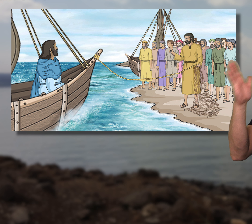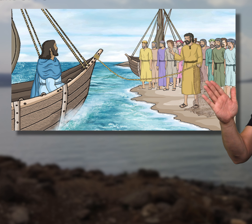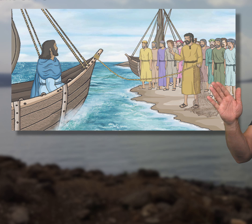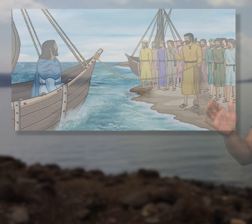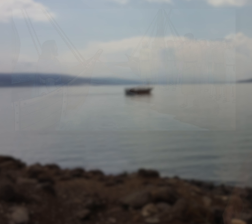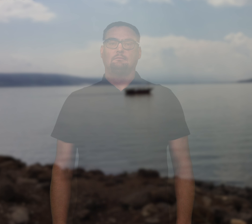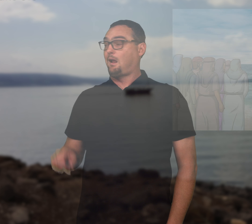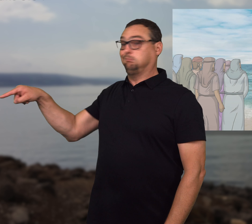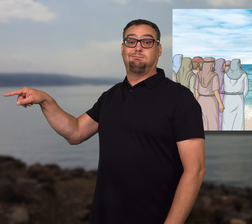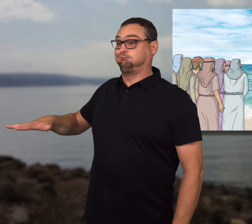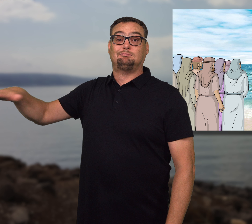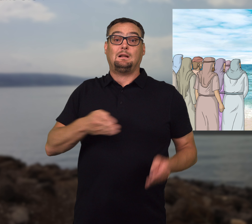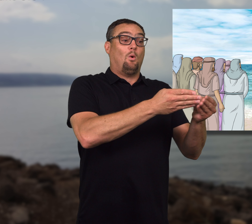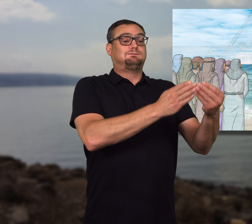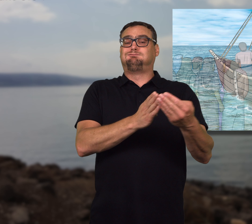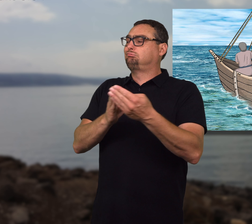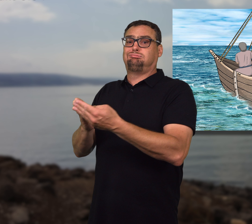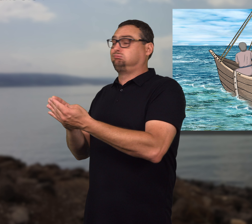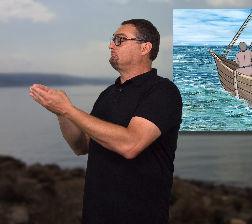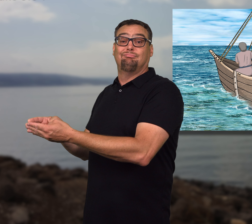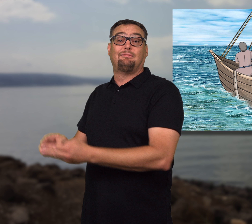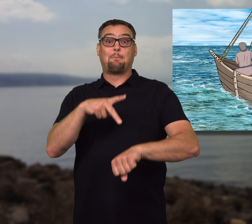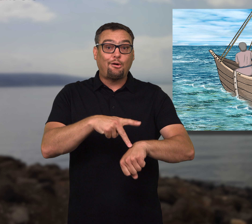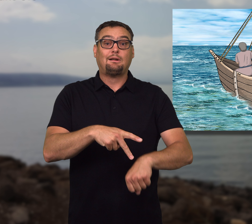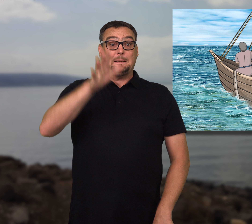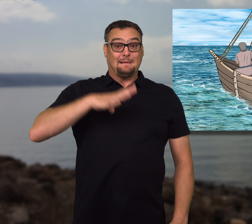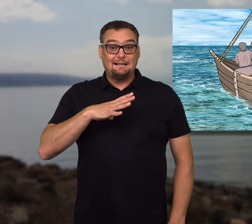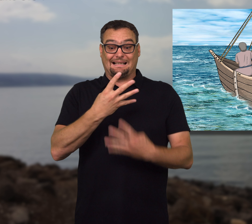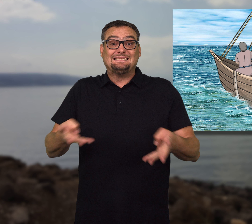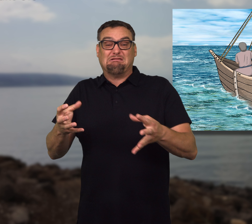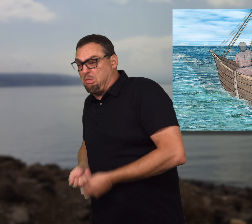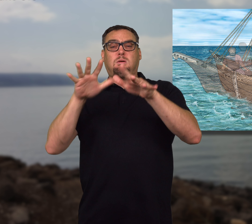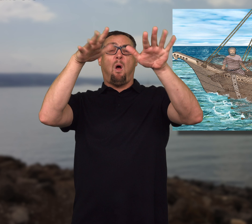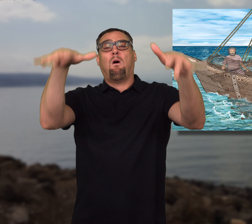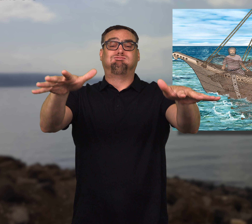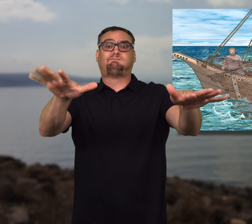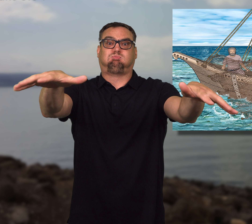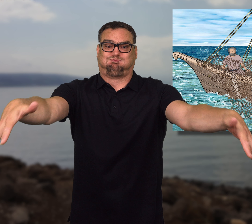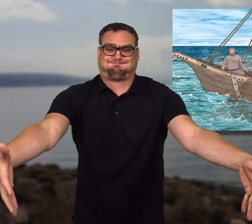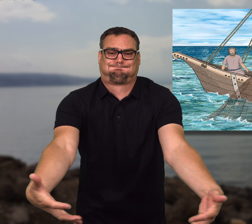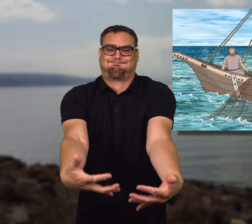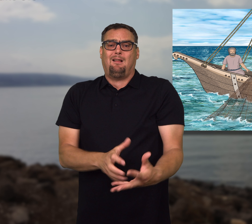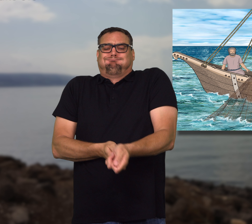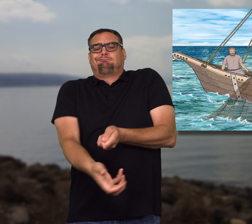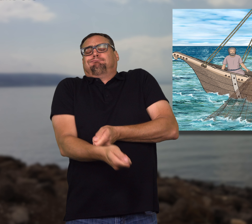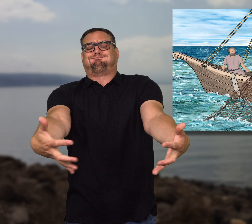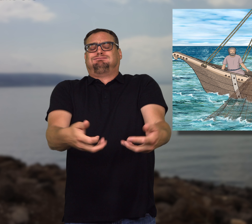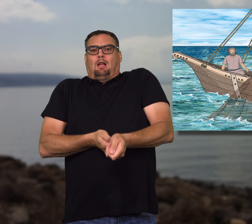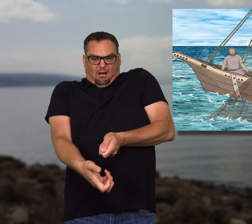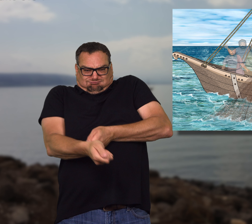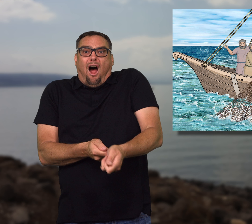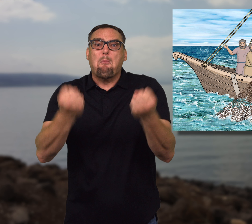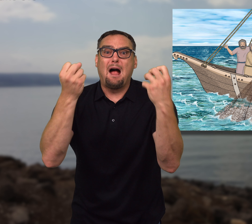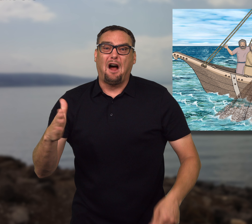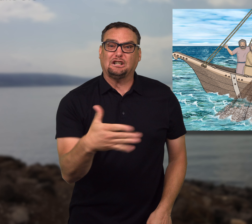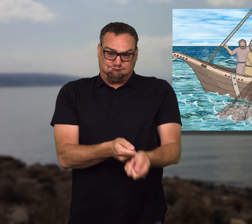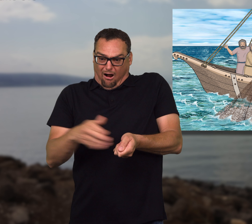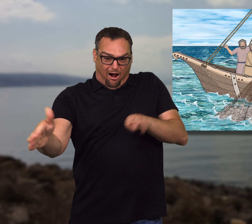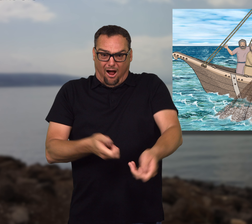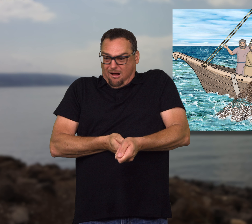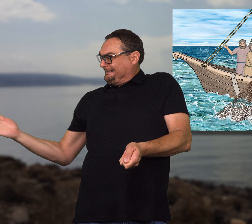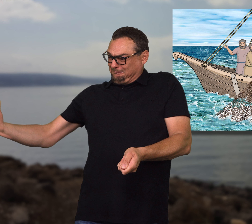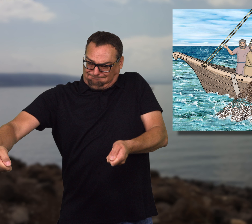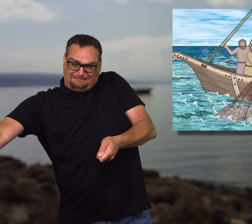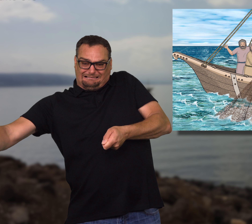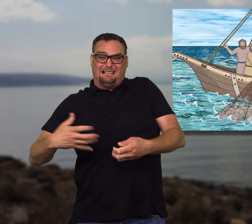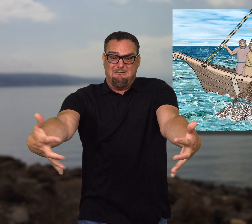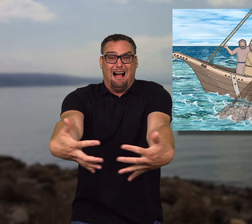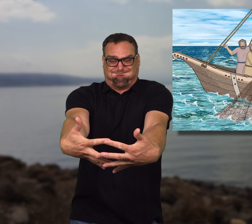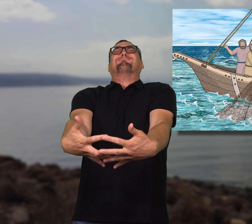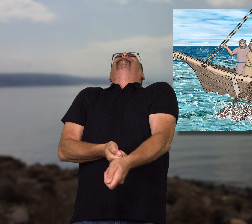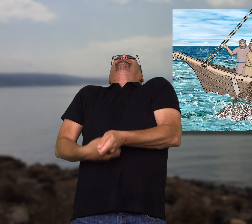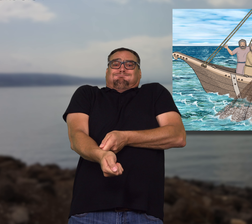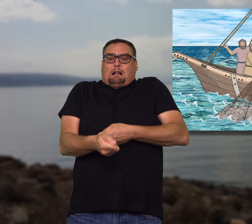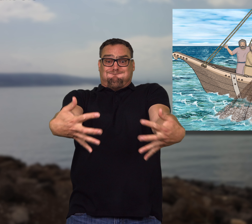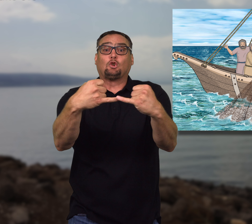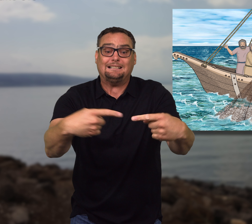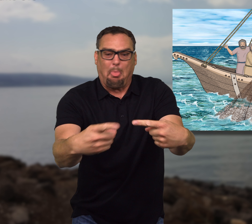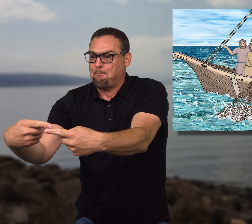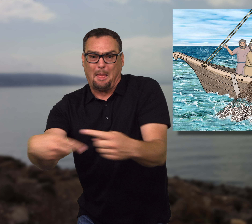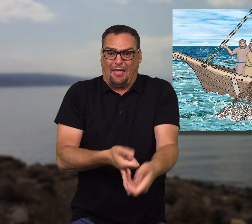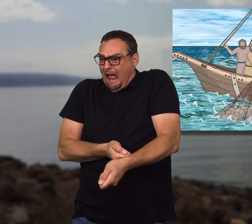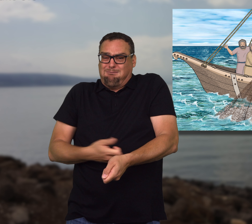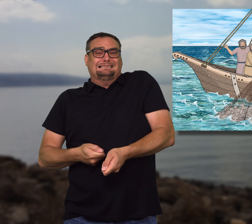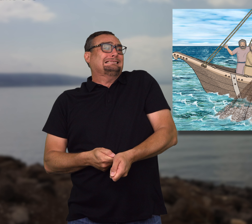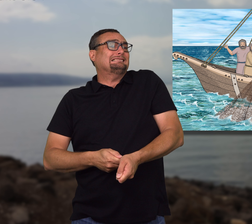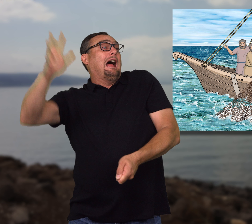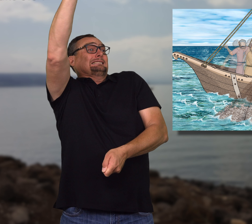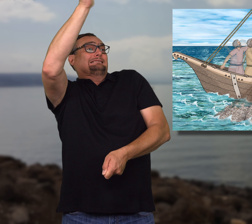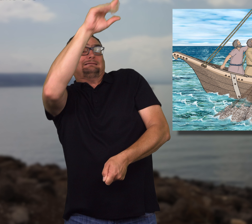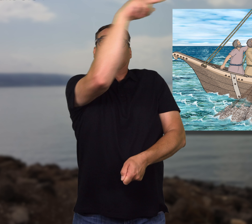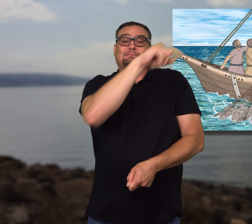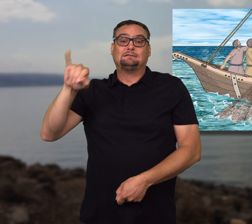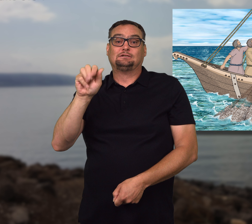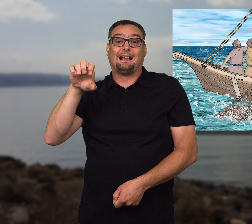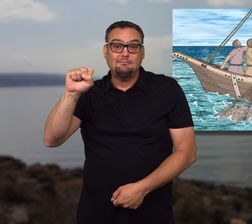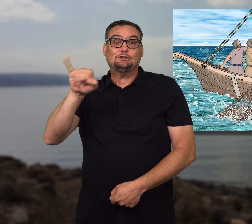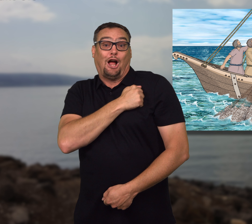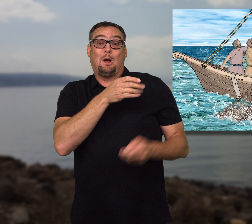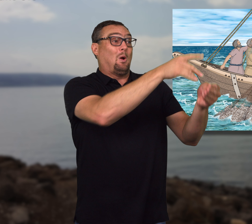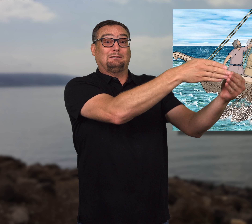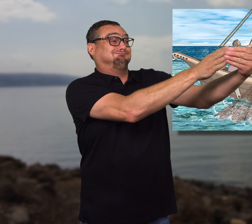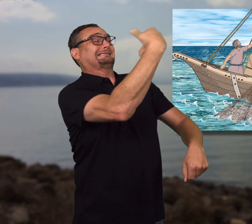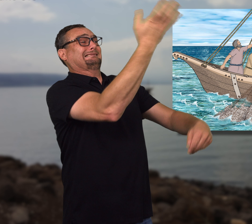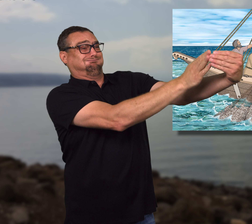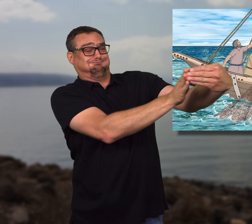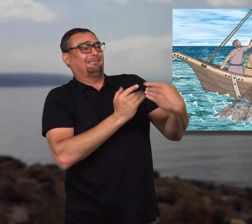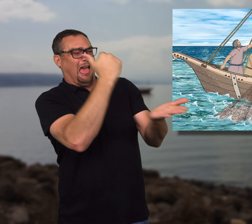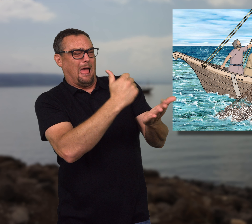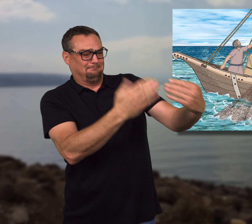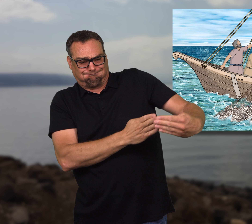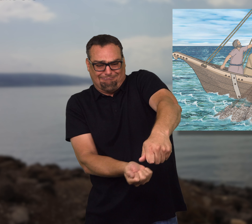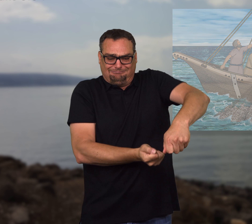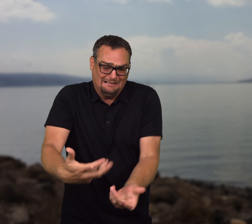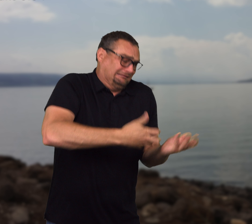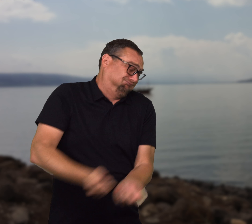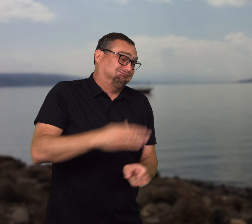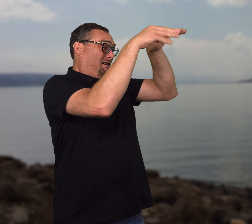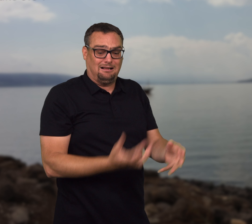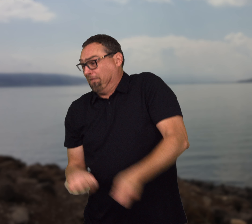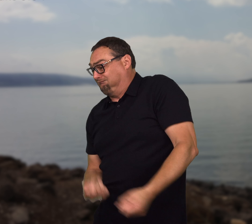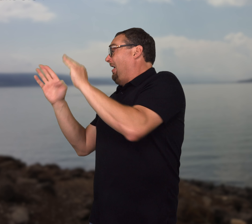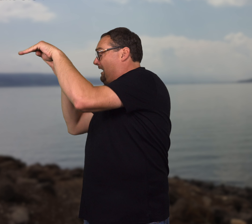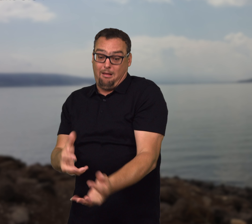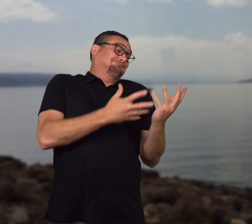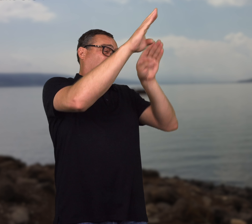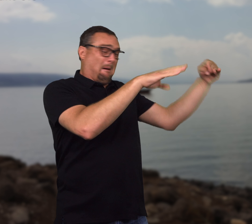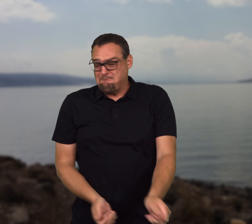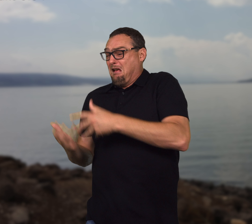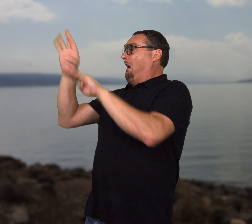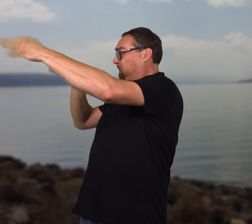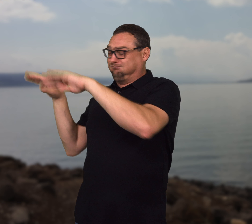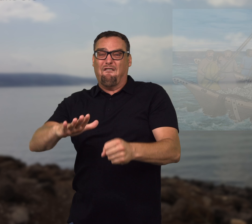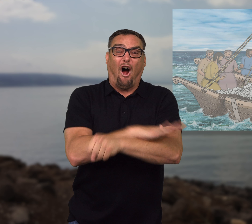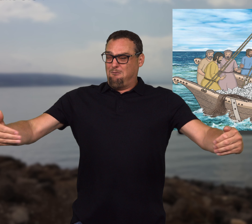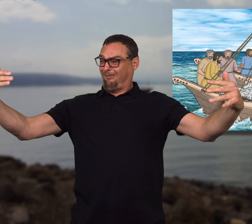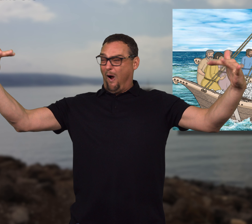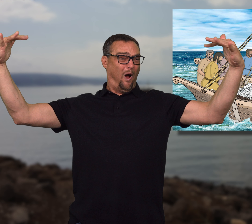When they had done so, they caught such a large number of fish that their nets began to tear.